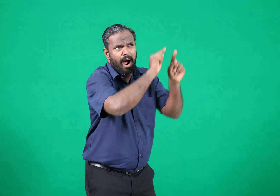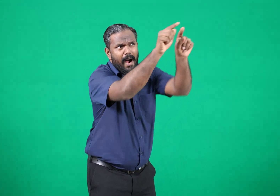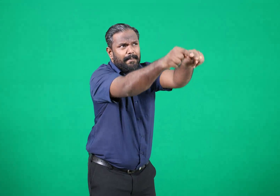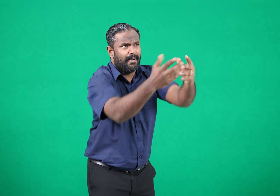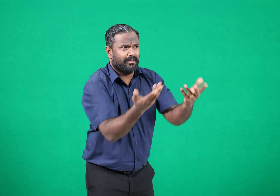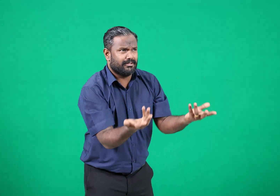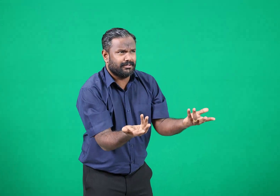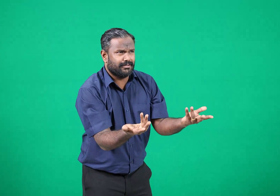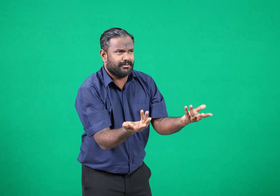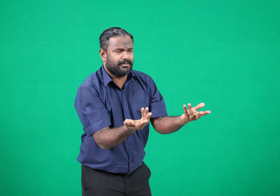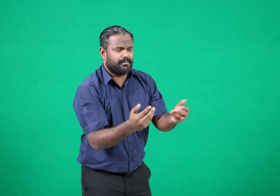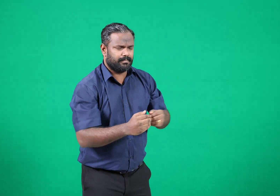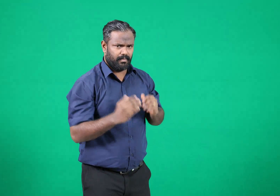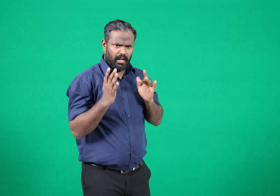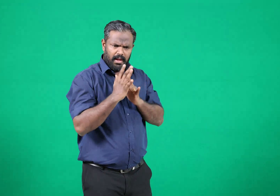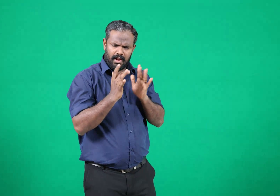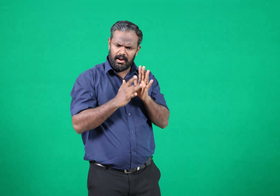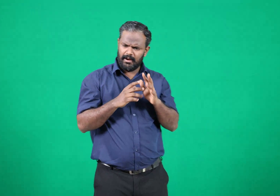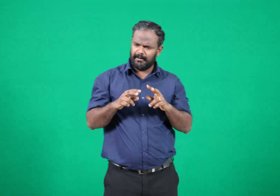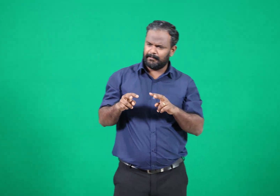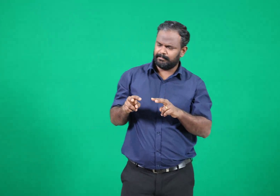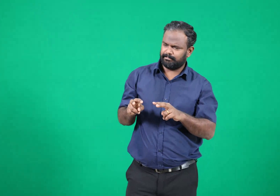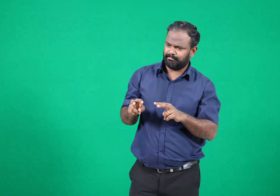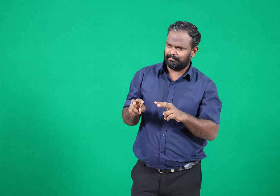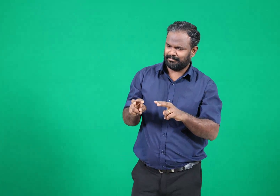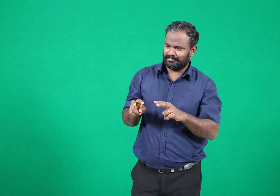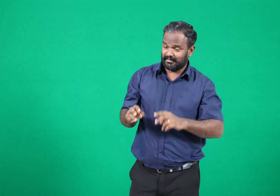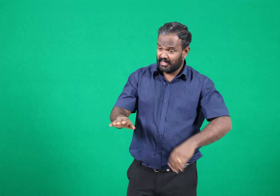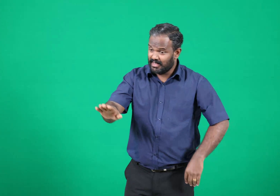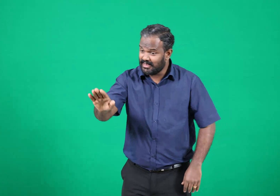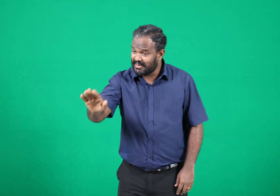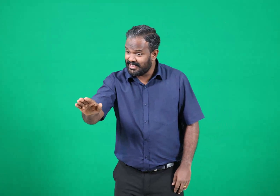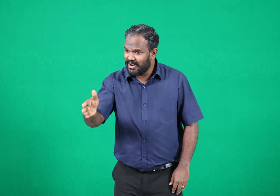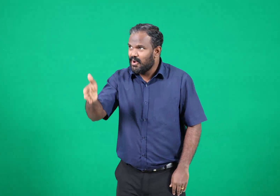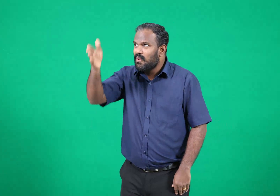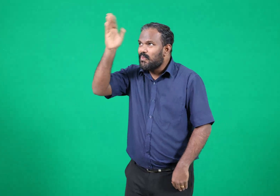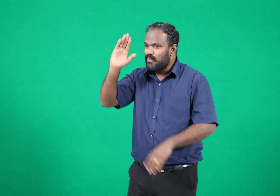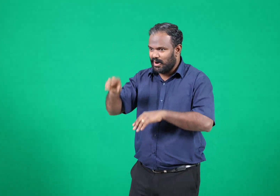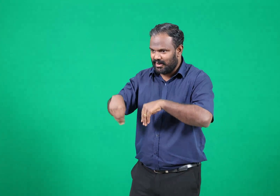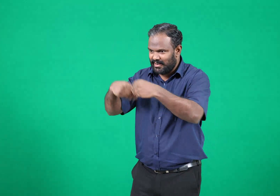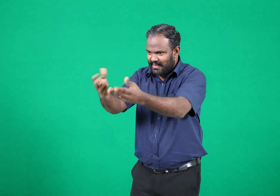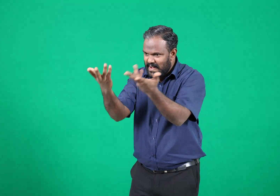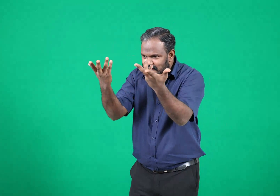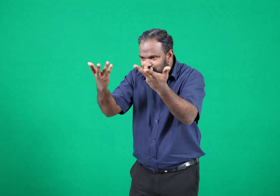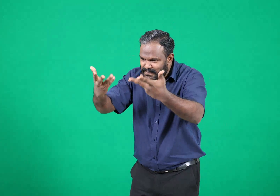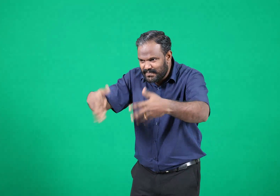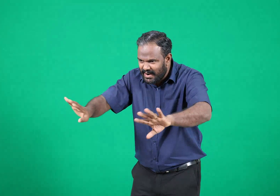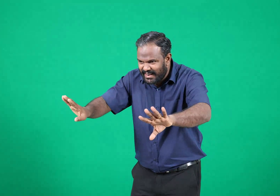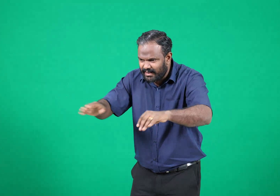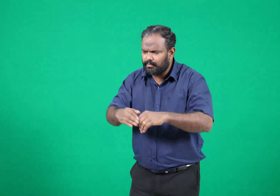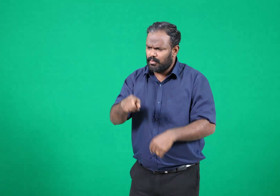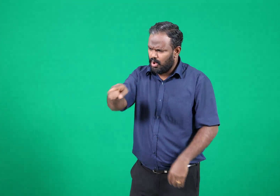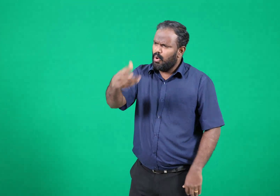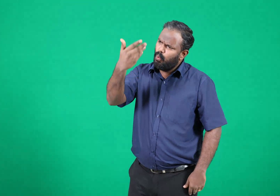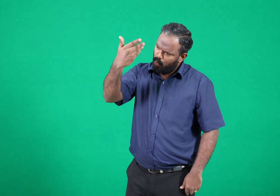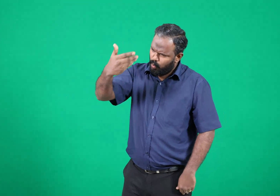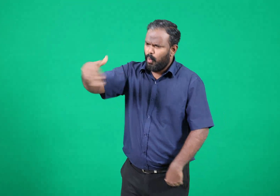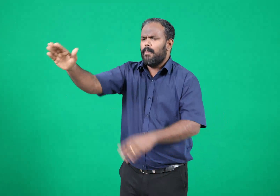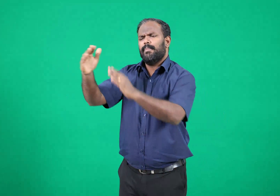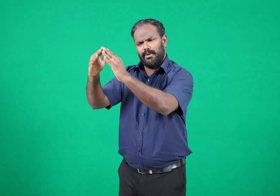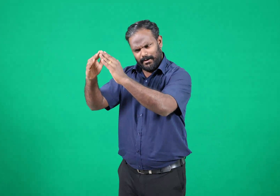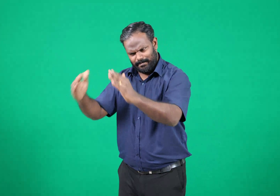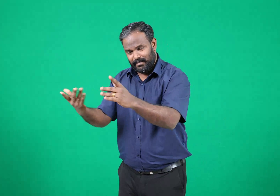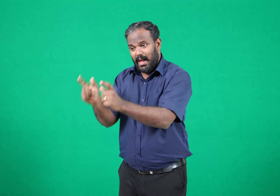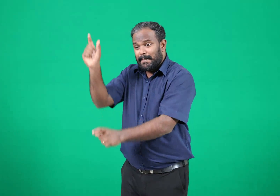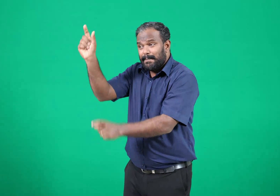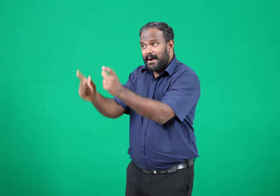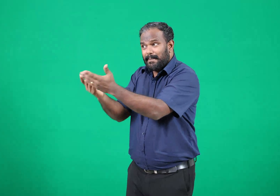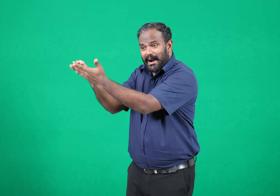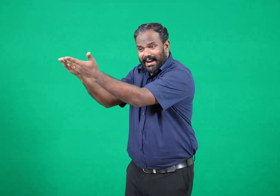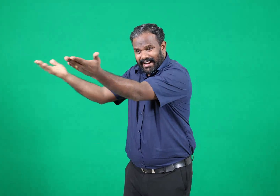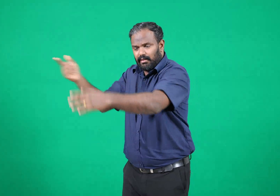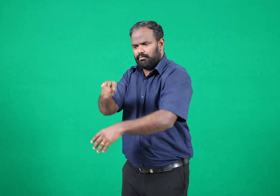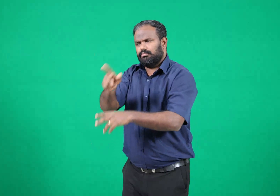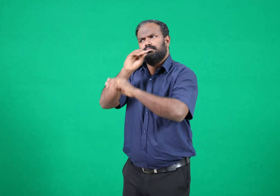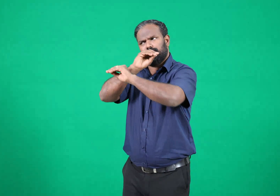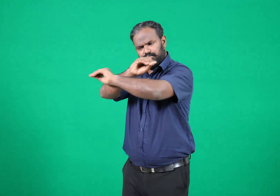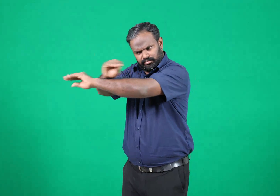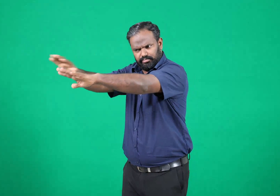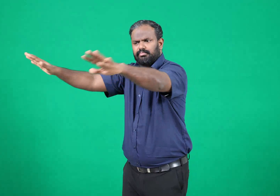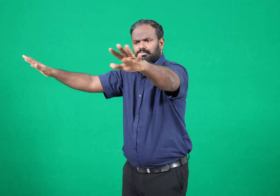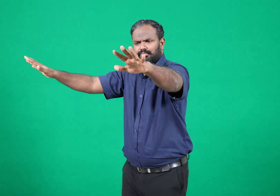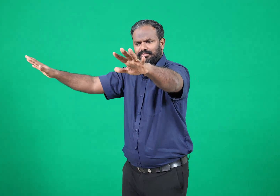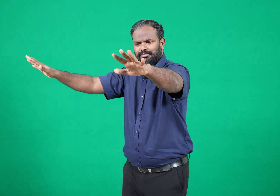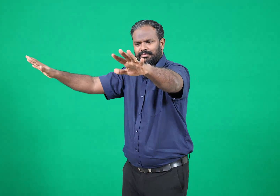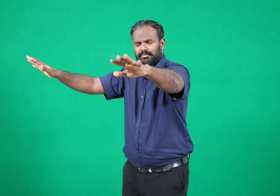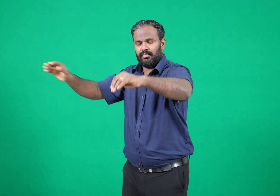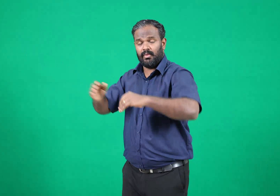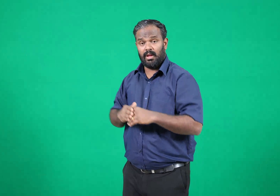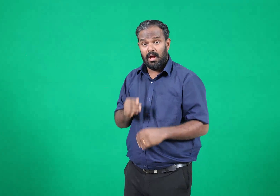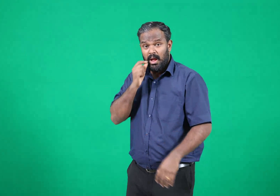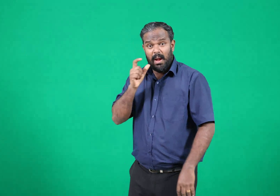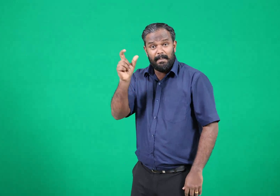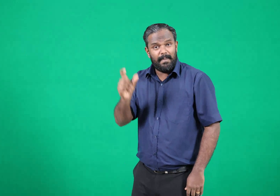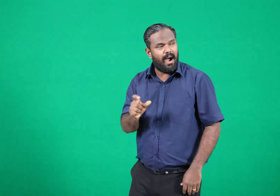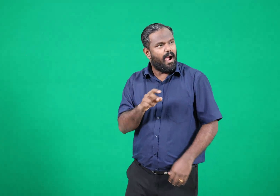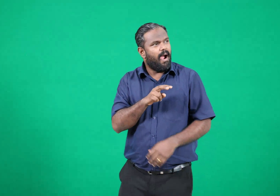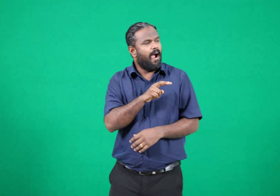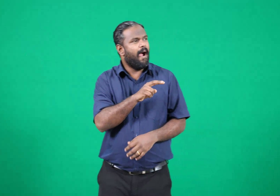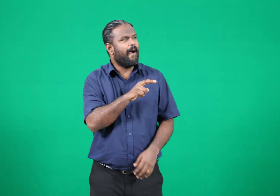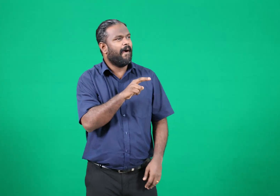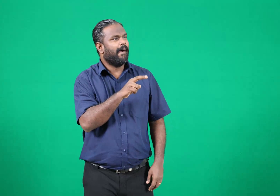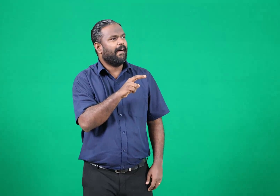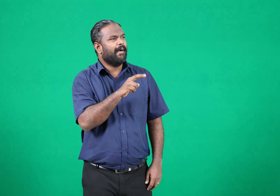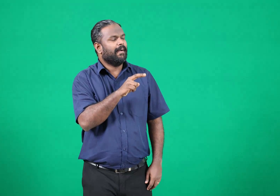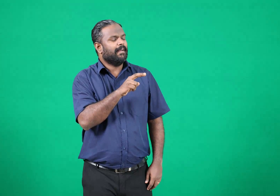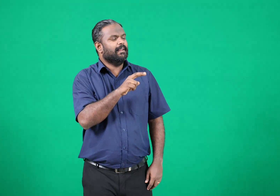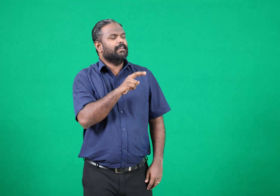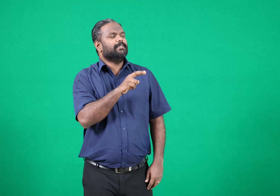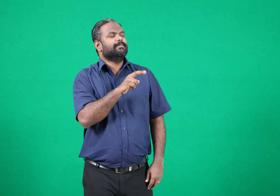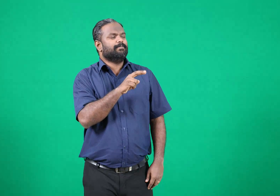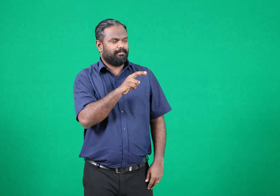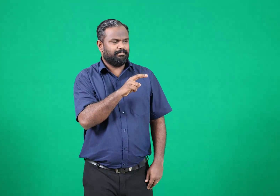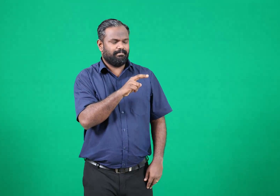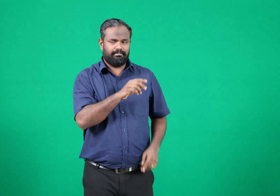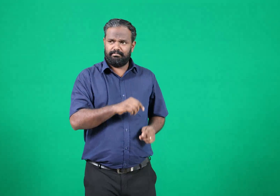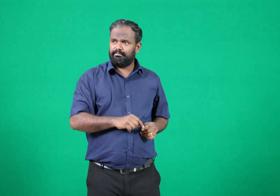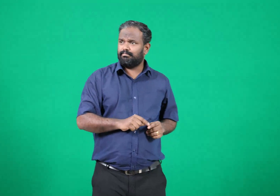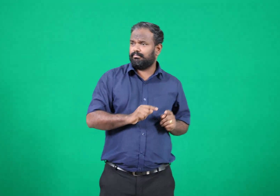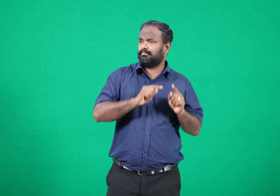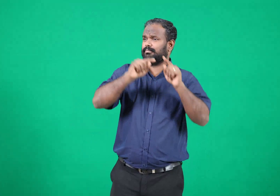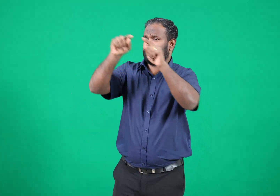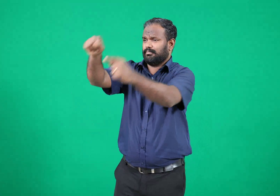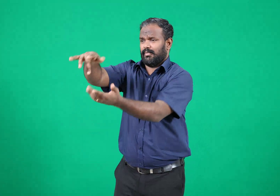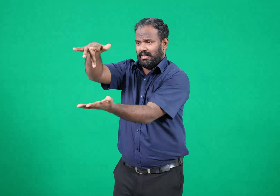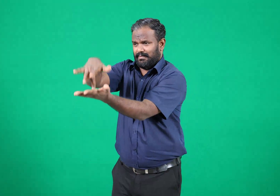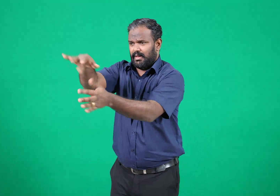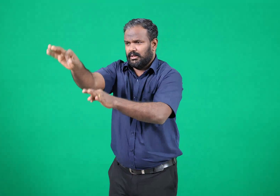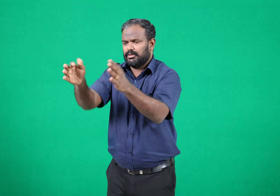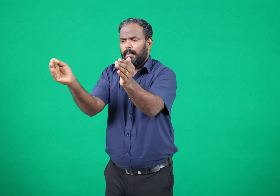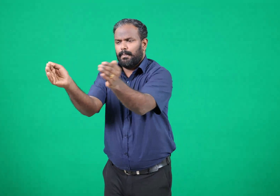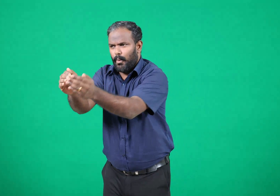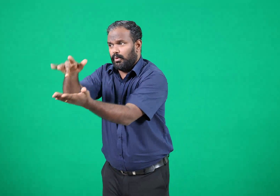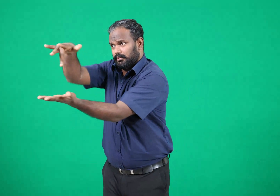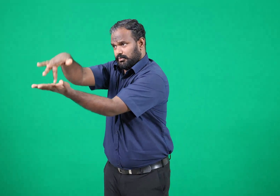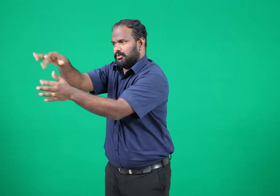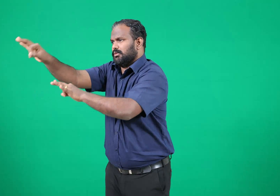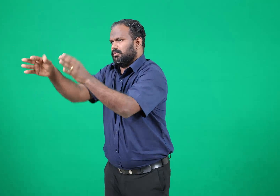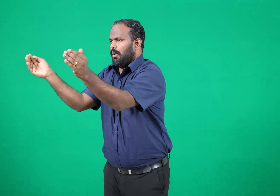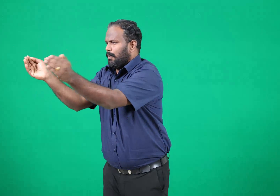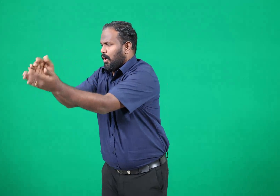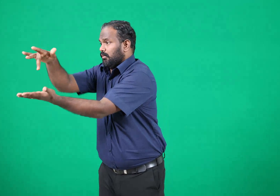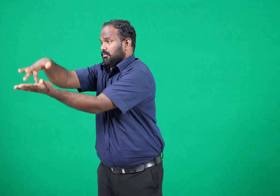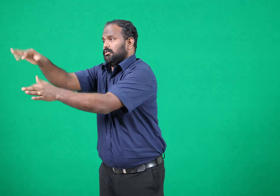But He sent him away, saying, "Return home and describe how much God has done for you."